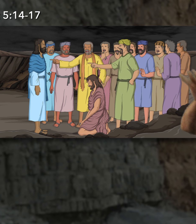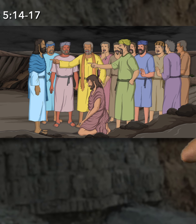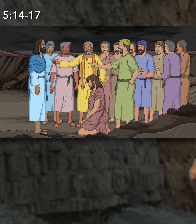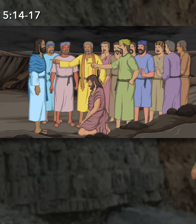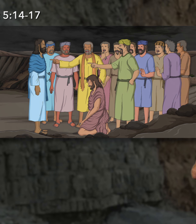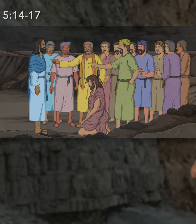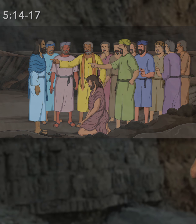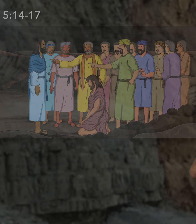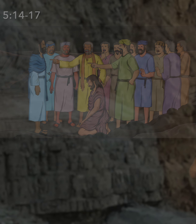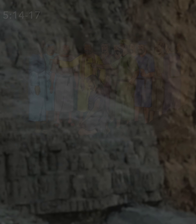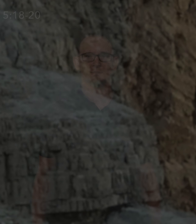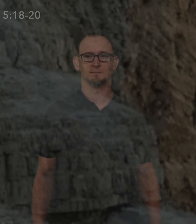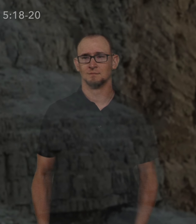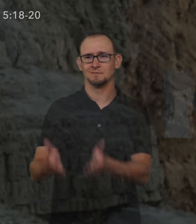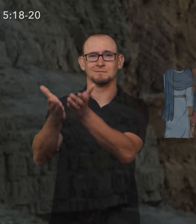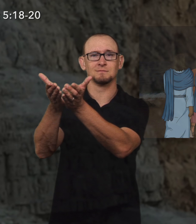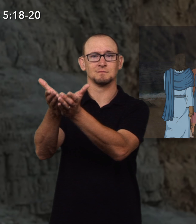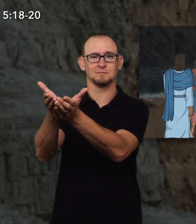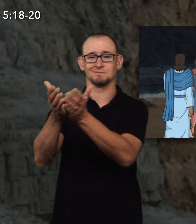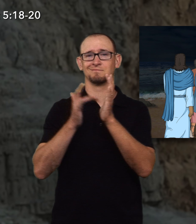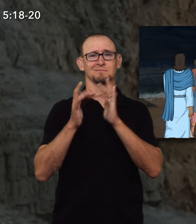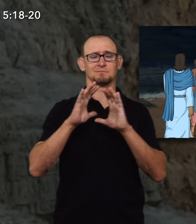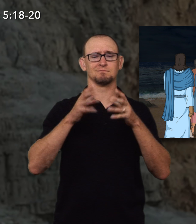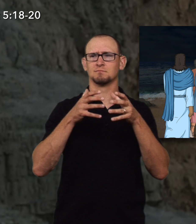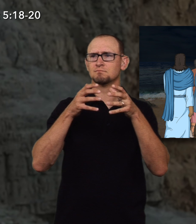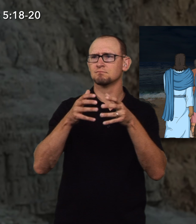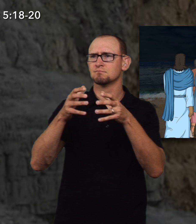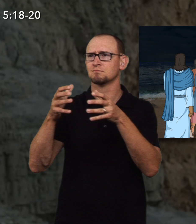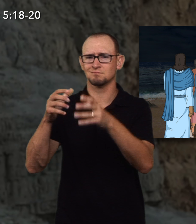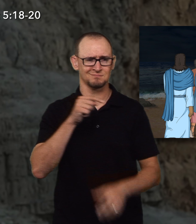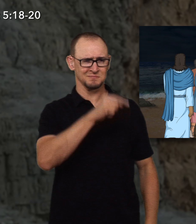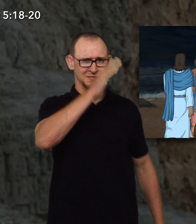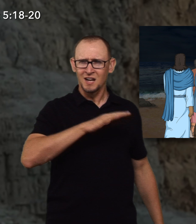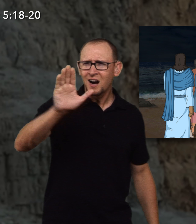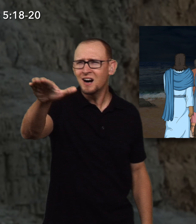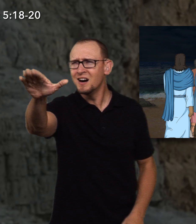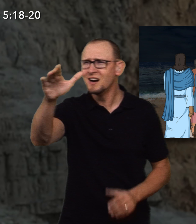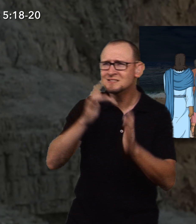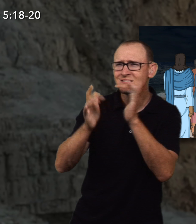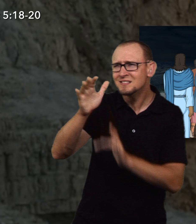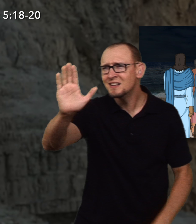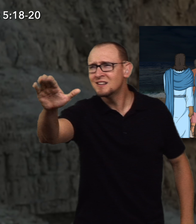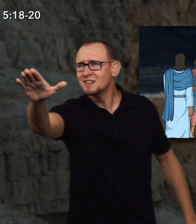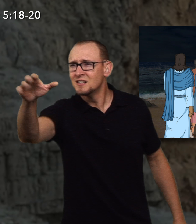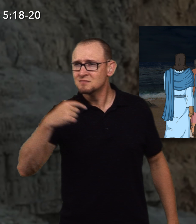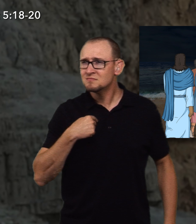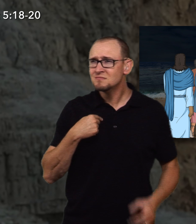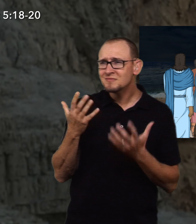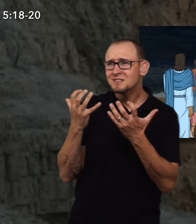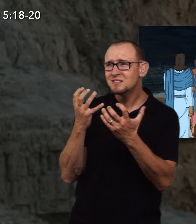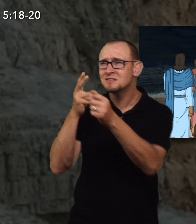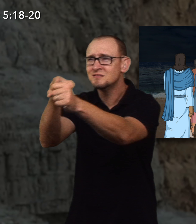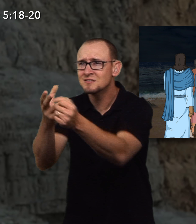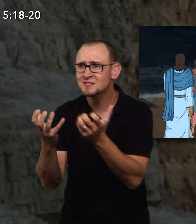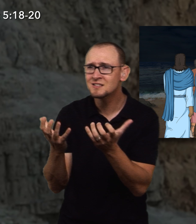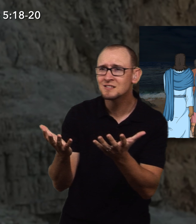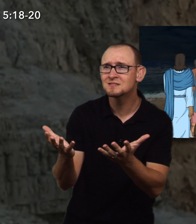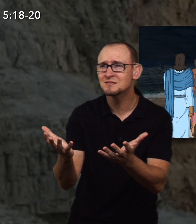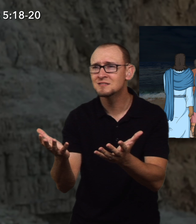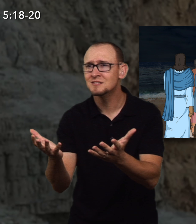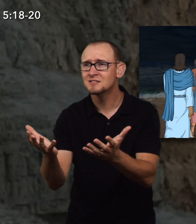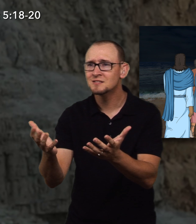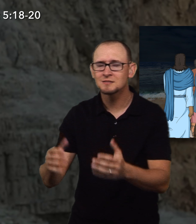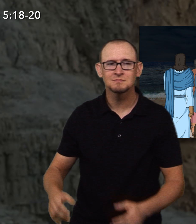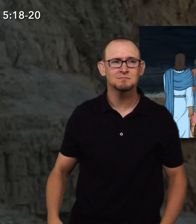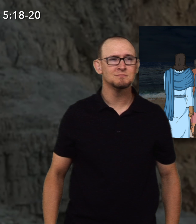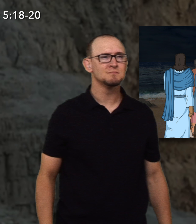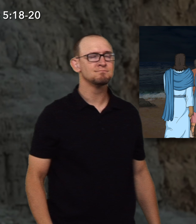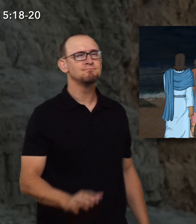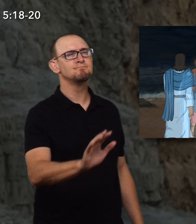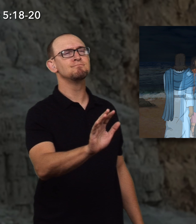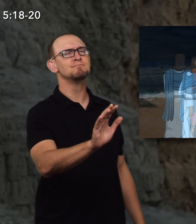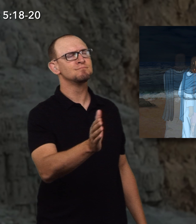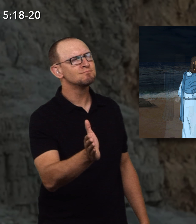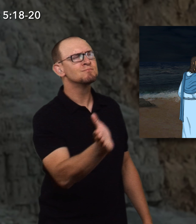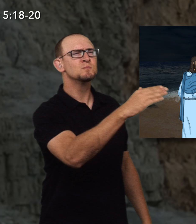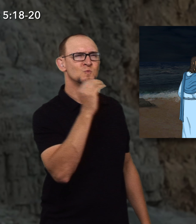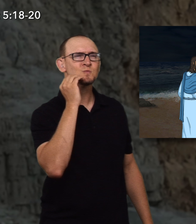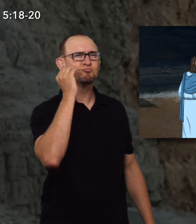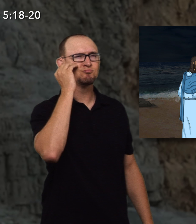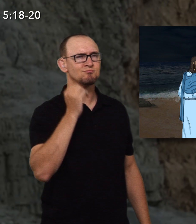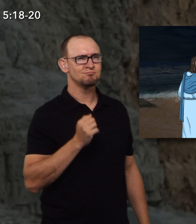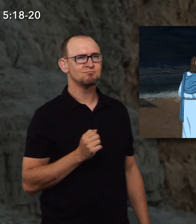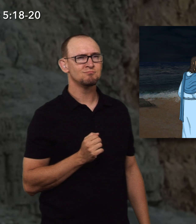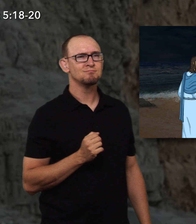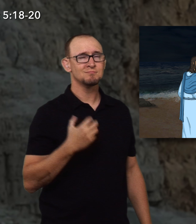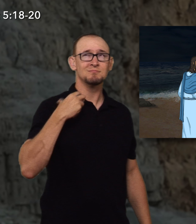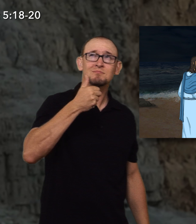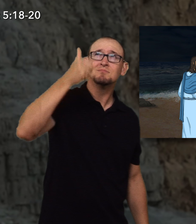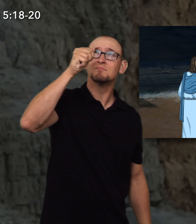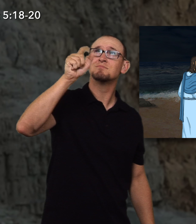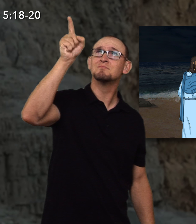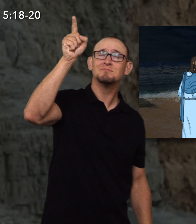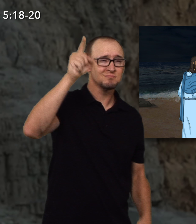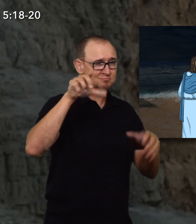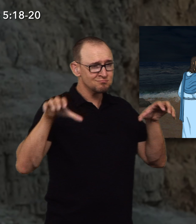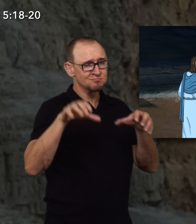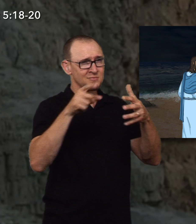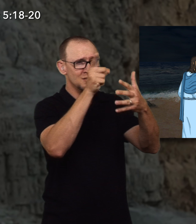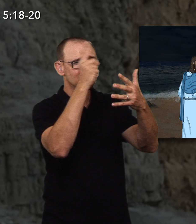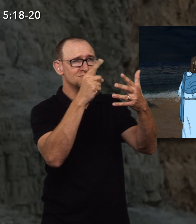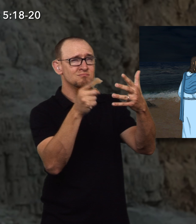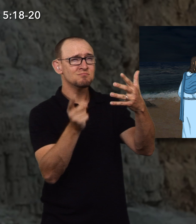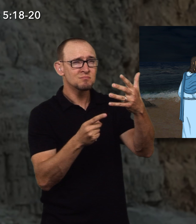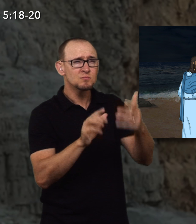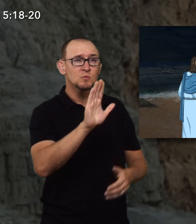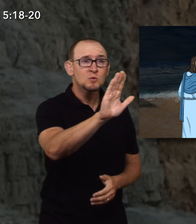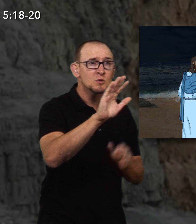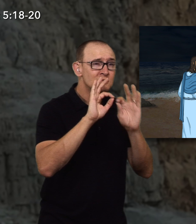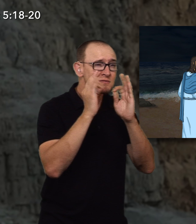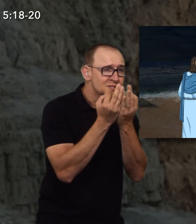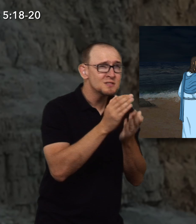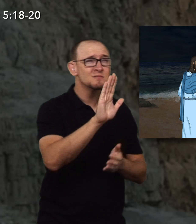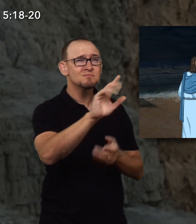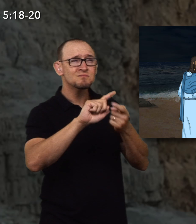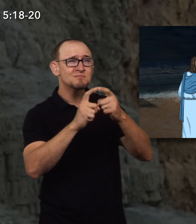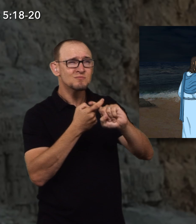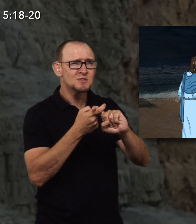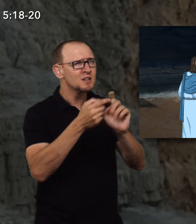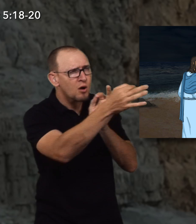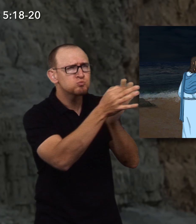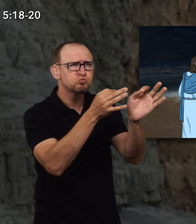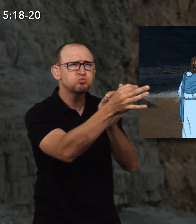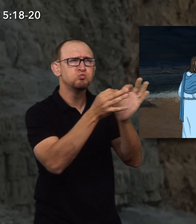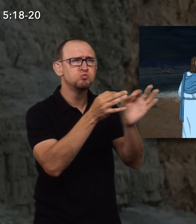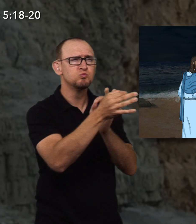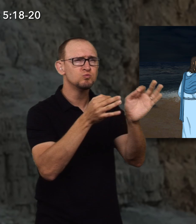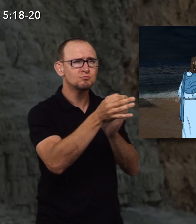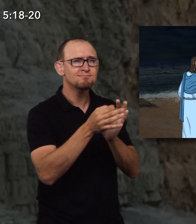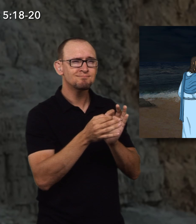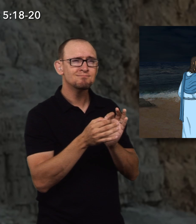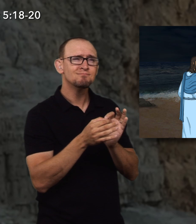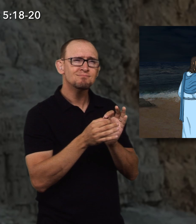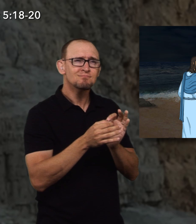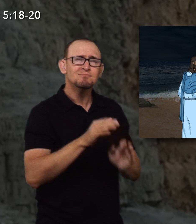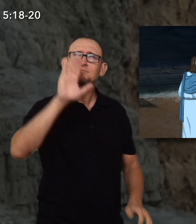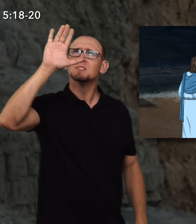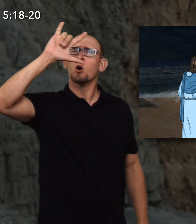As He was getting into the boat, the man who had been possessed by the demons begged to go with Him. But Jesus would not allow him.